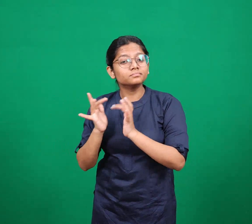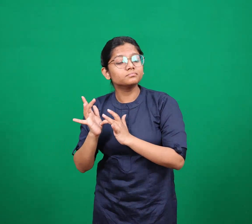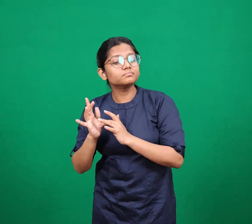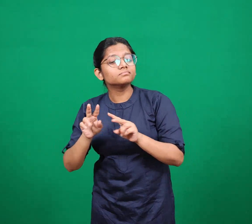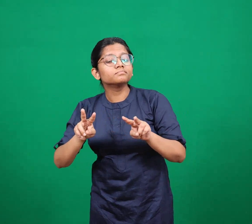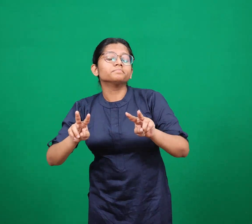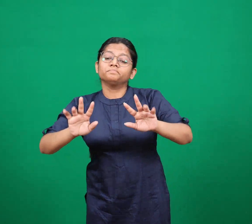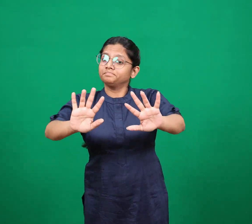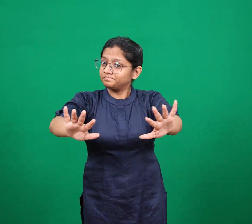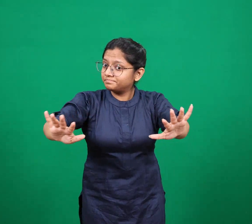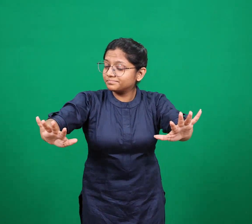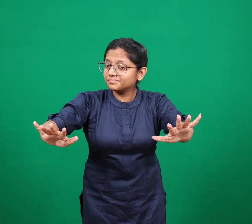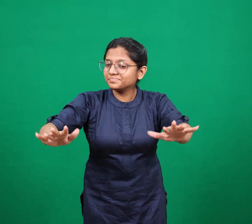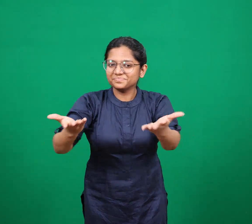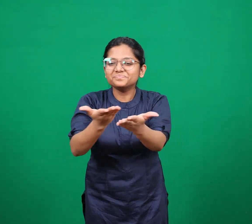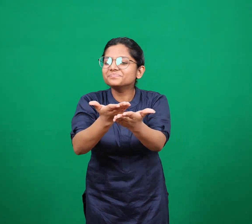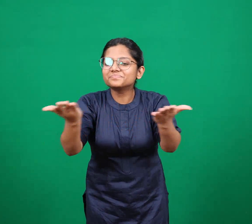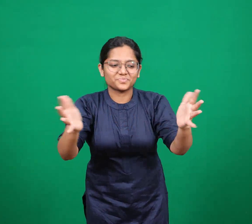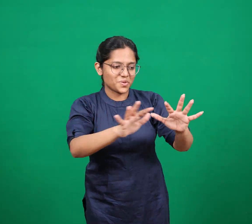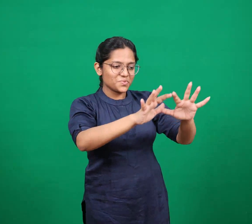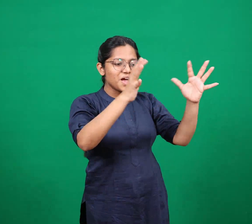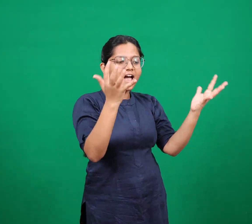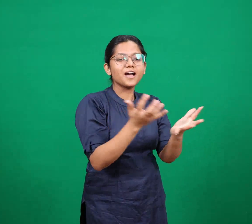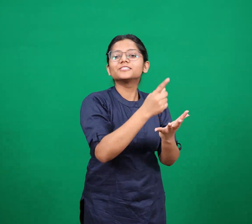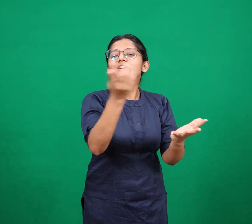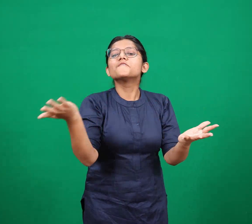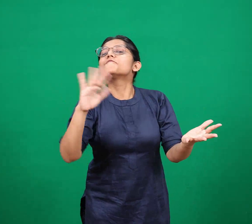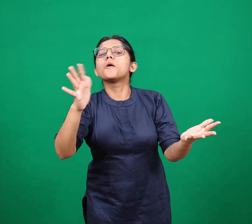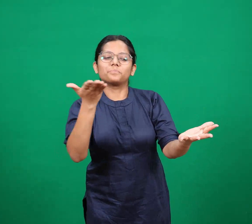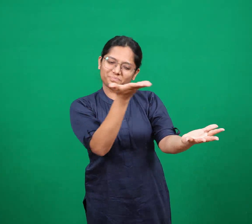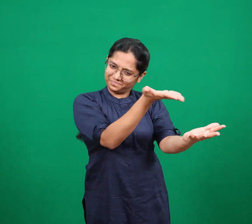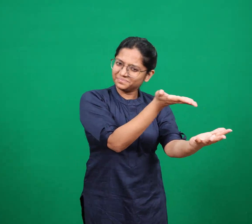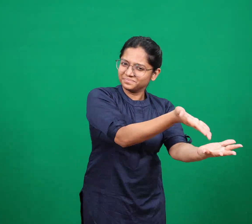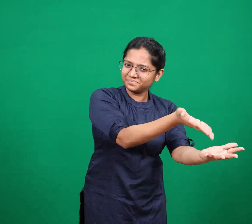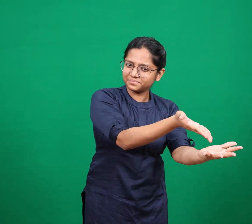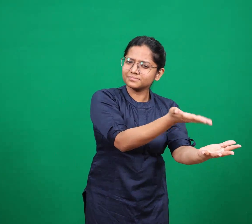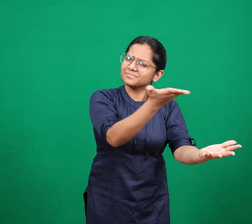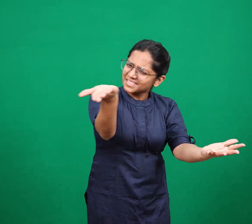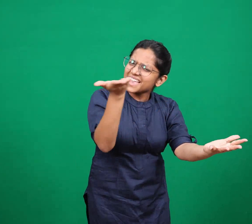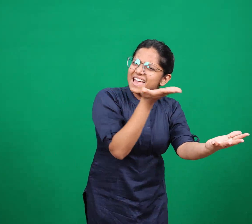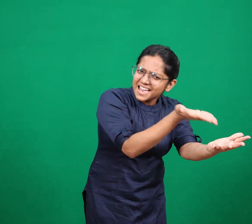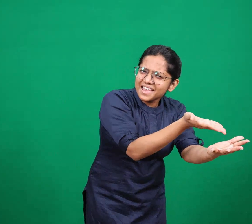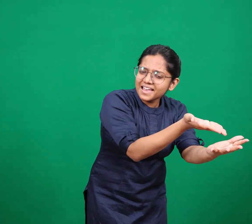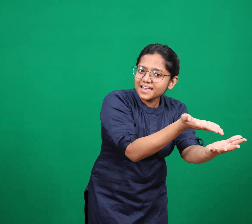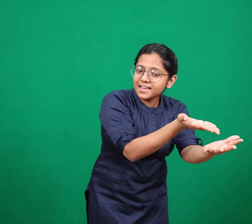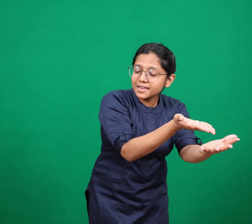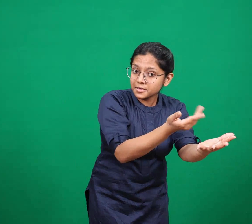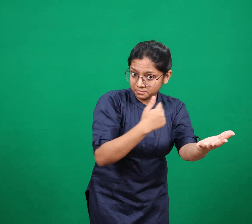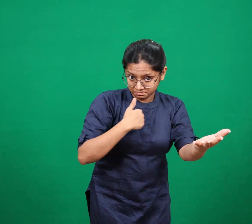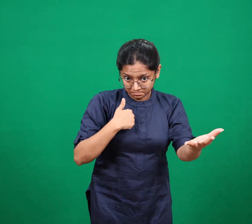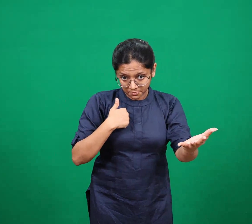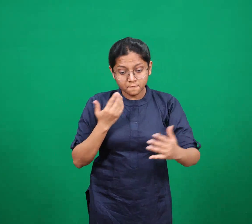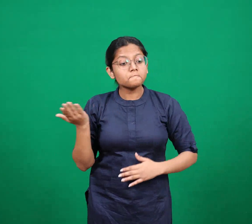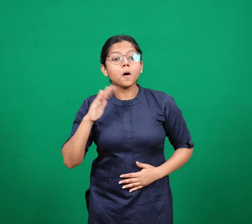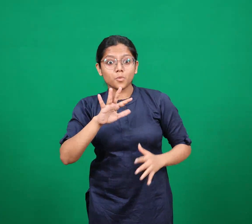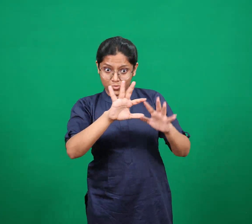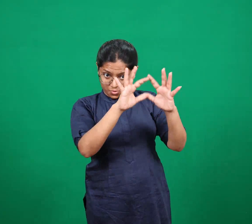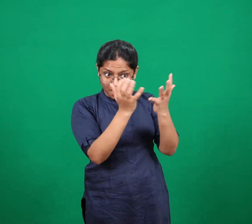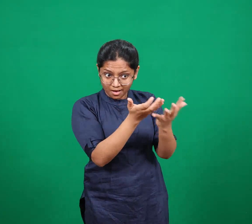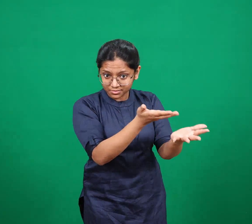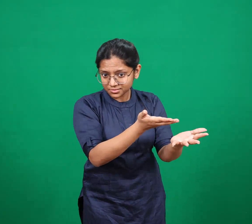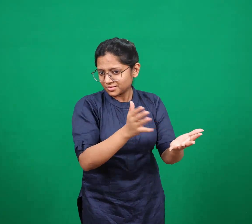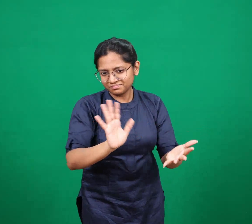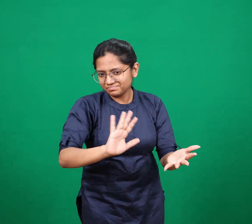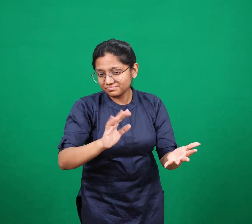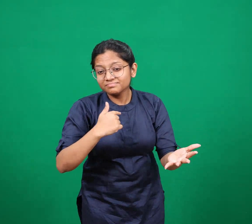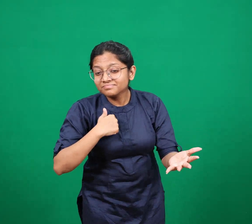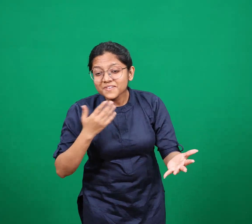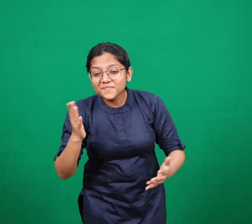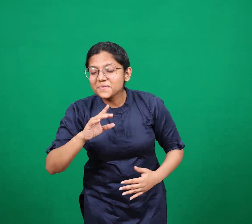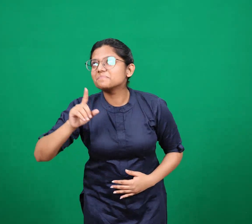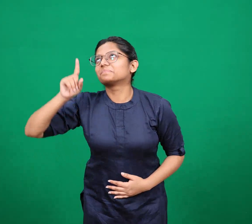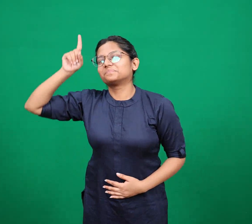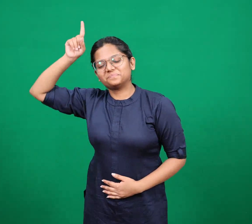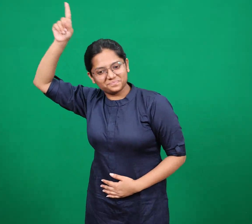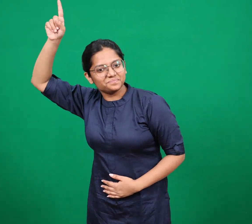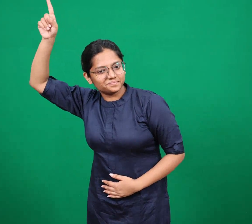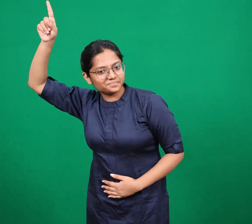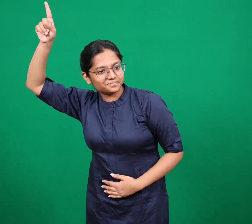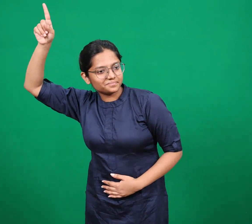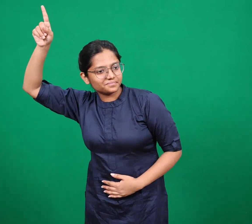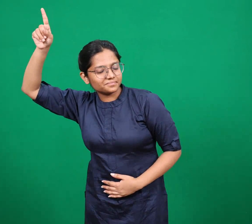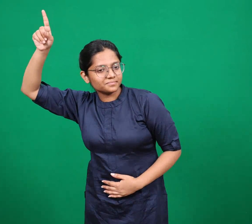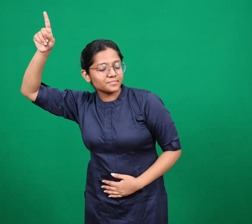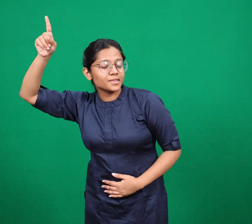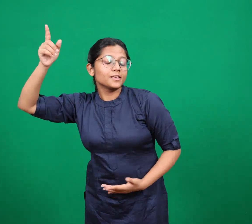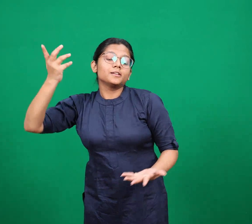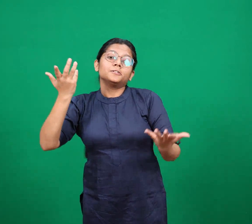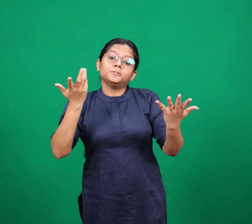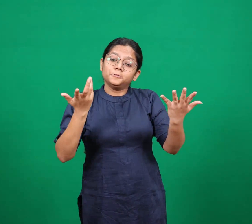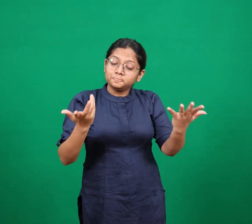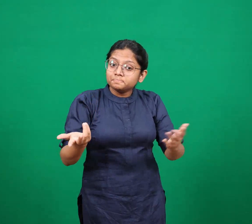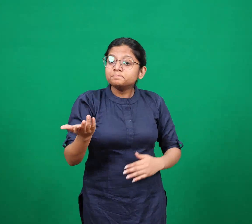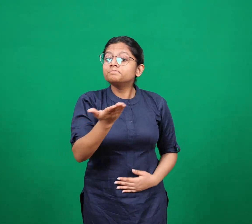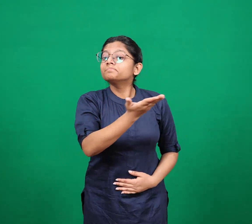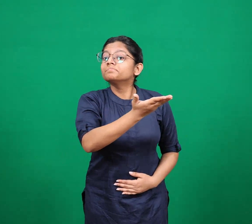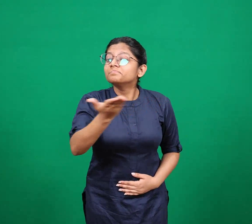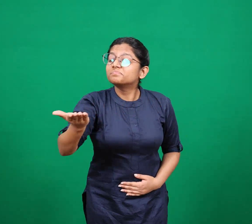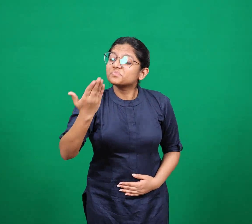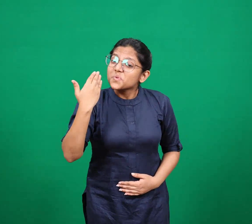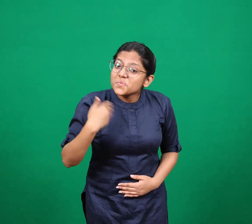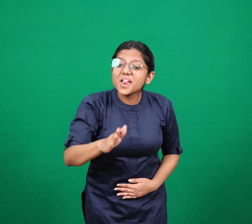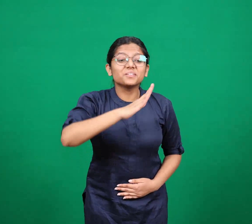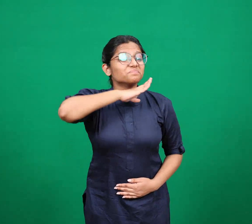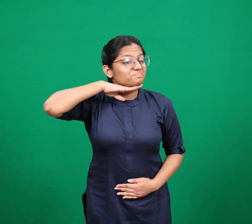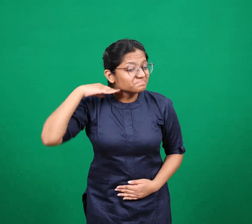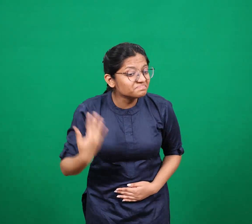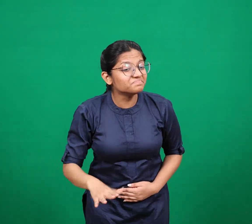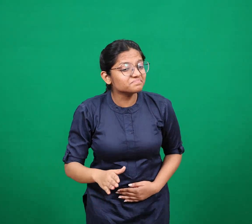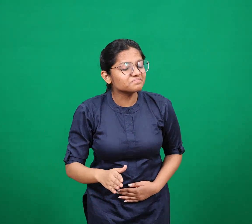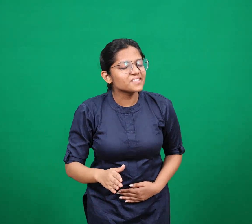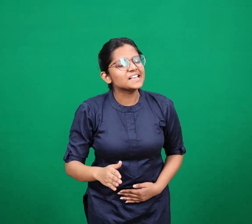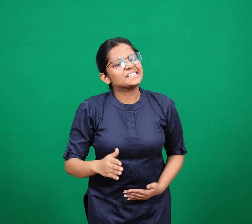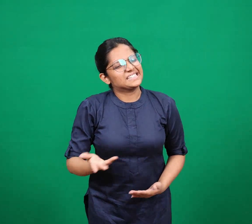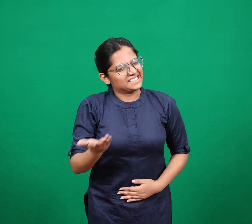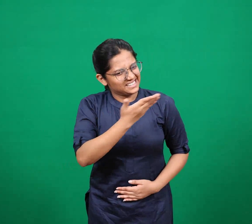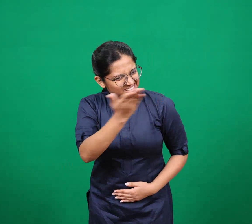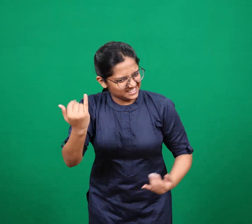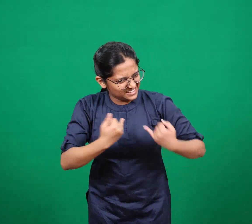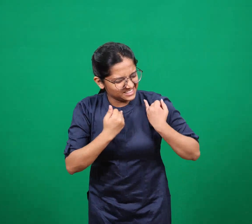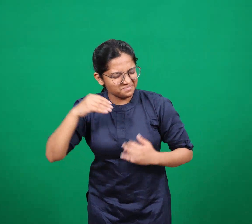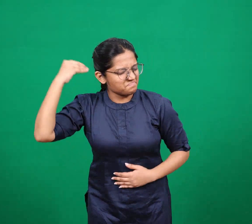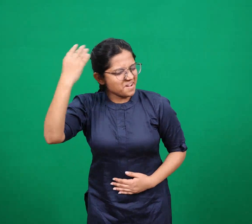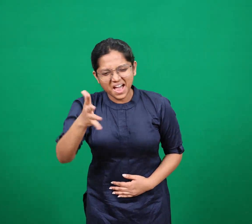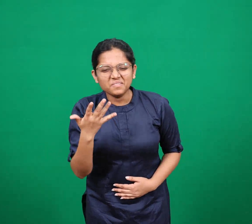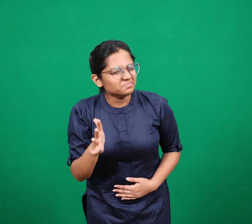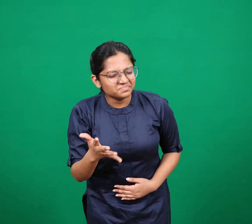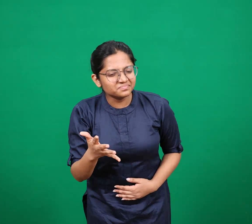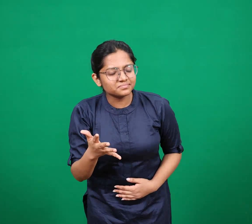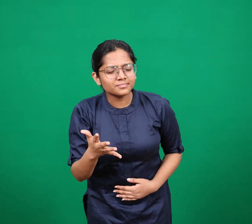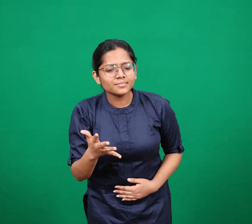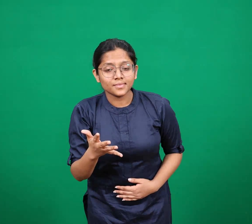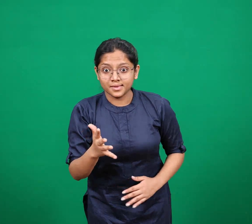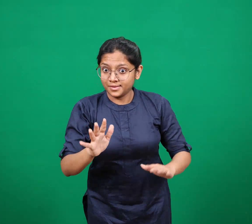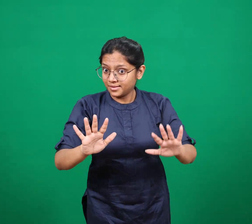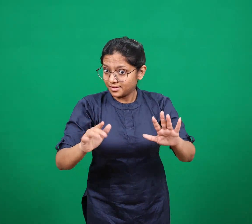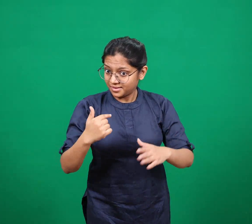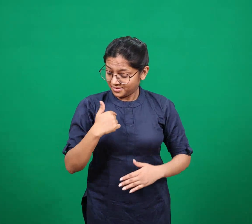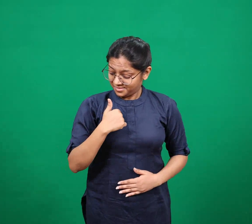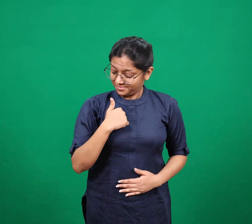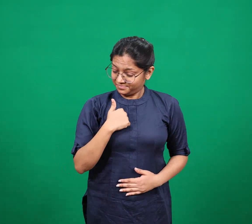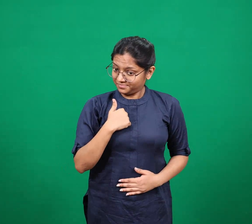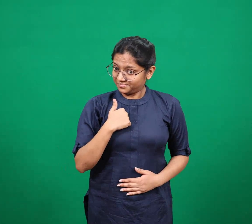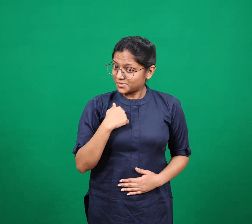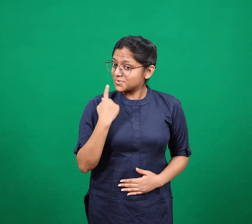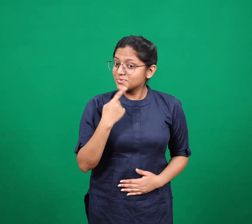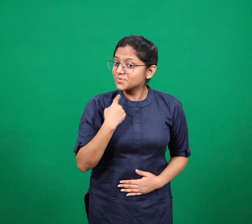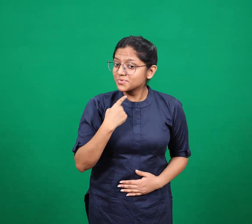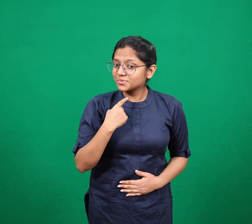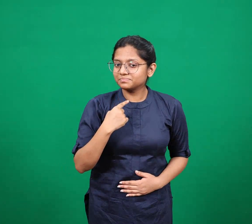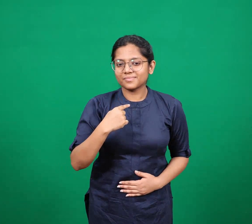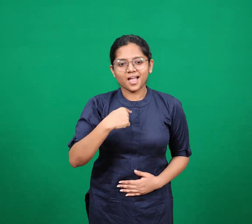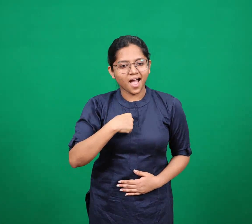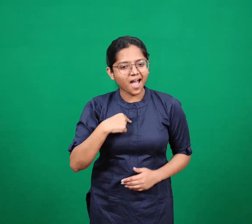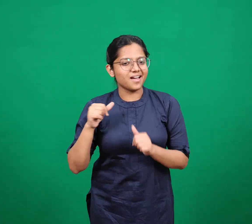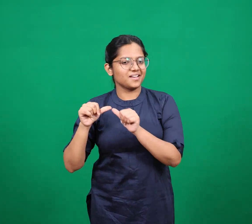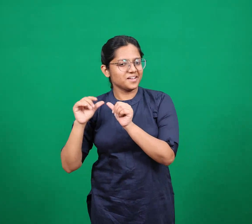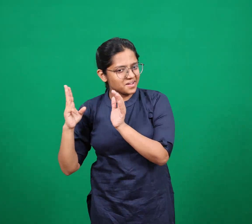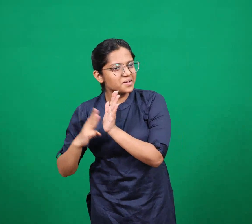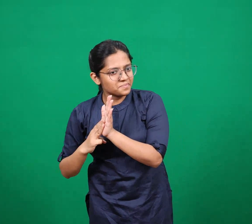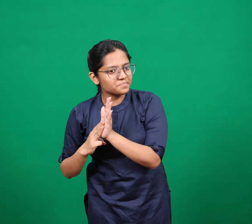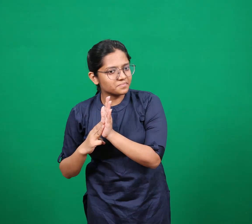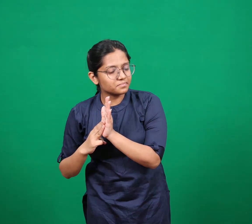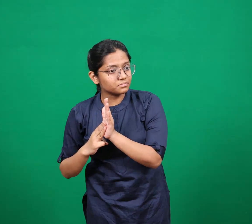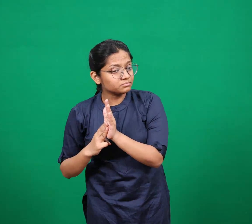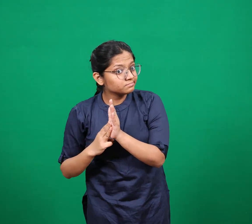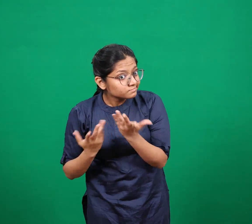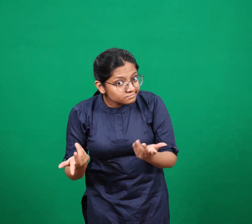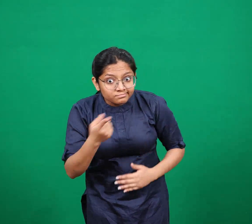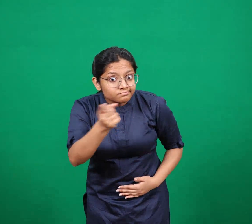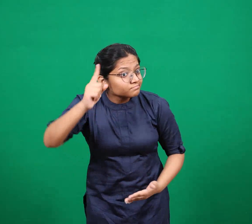I am from above. You are of this world; I am not of this world. That is why I told you that you would die in your sins.